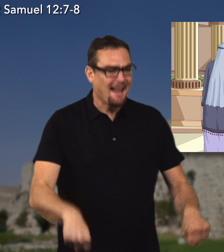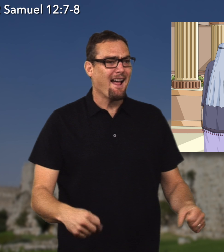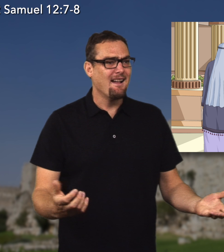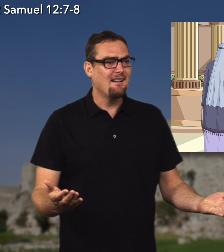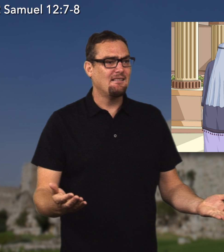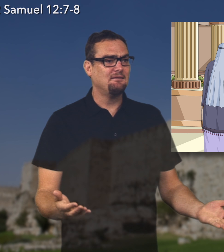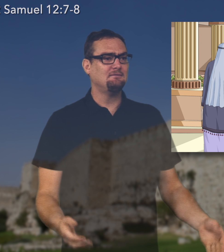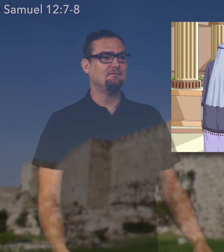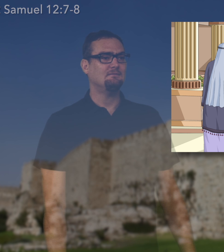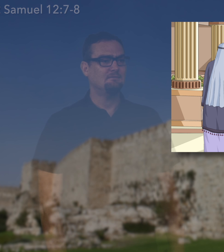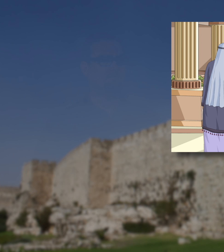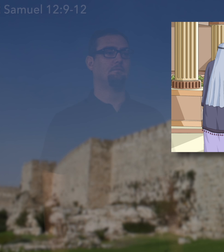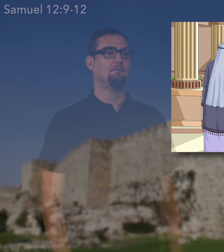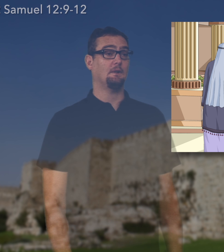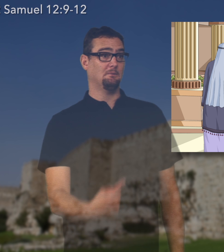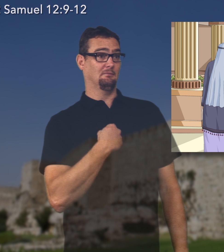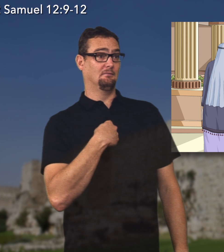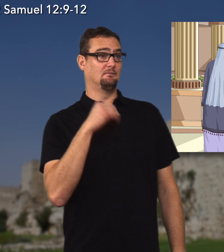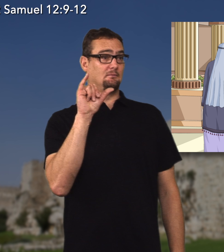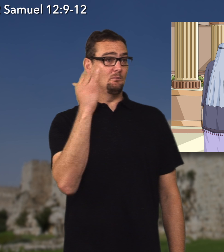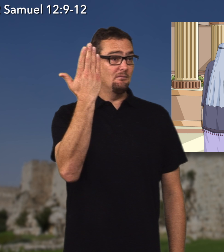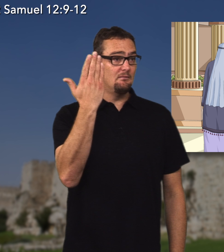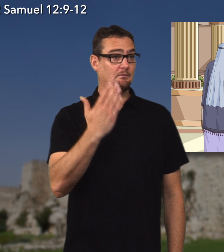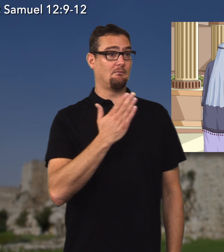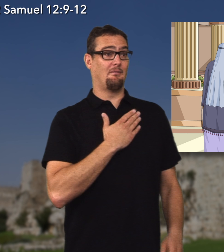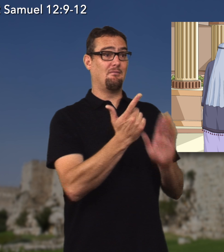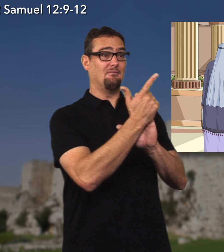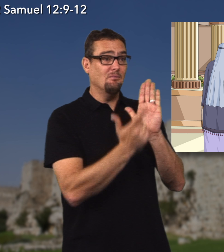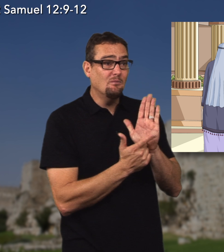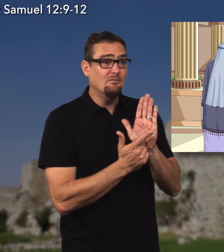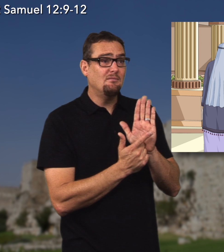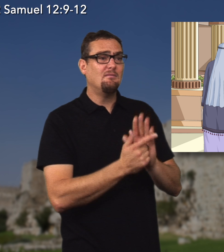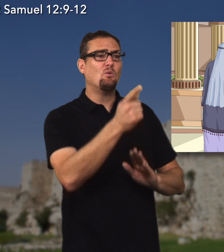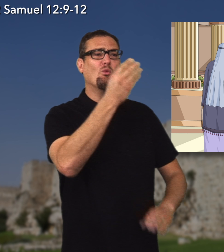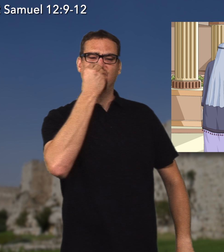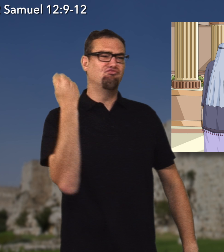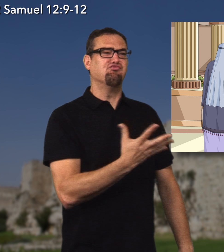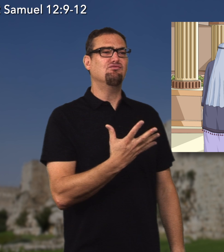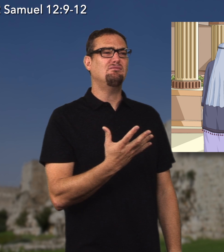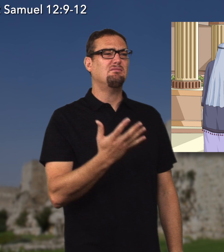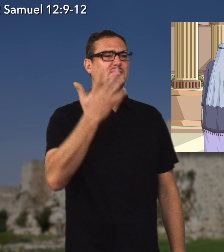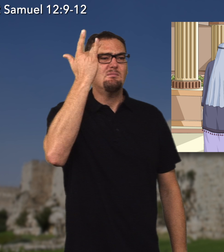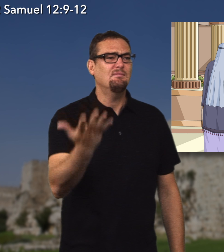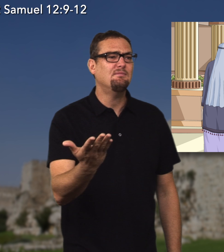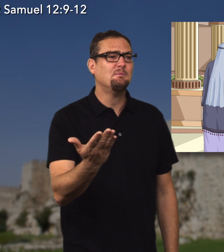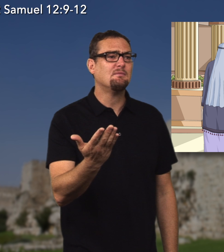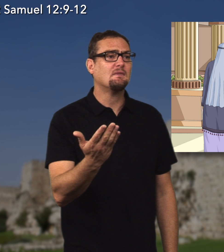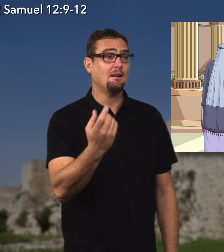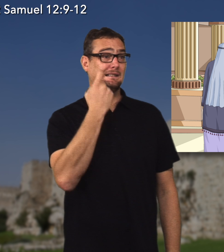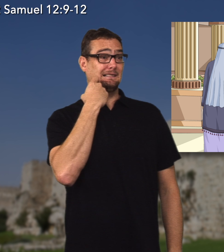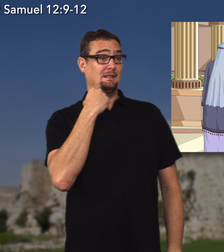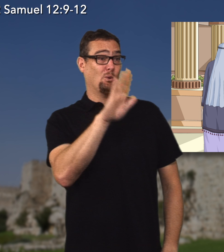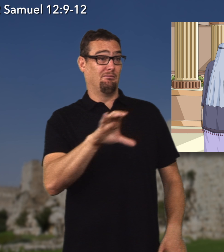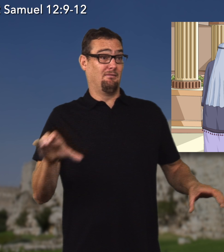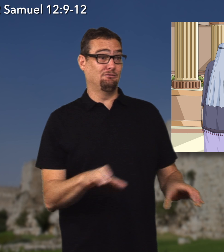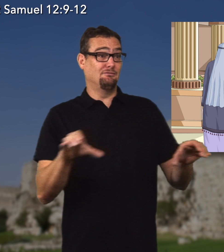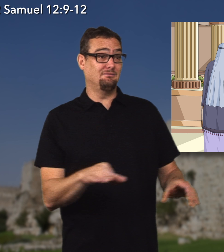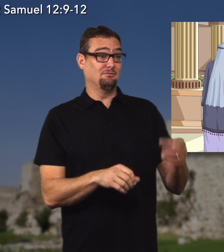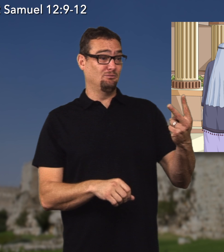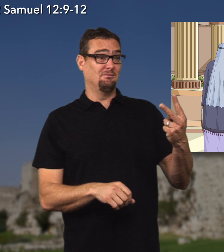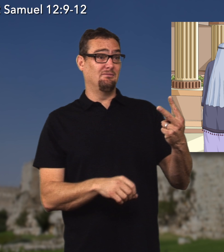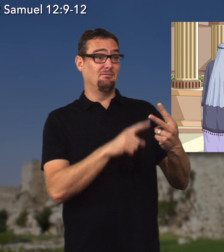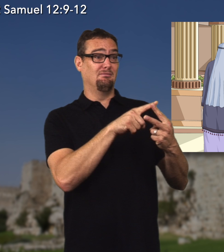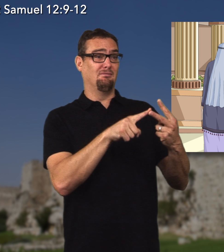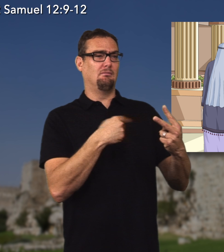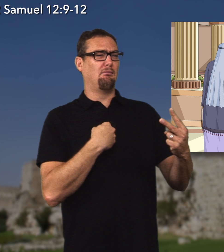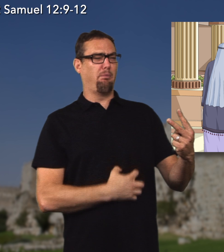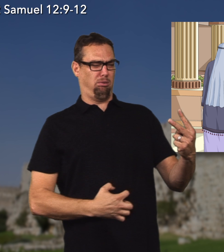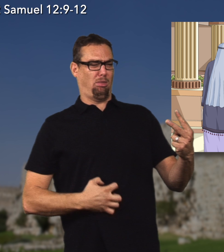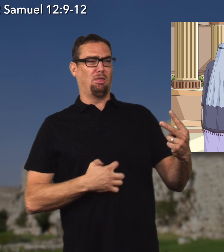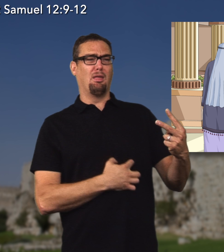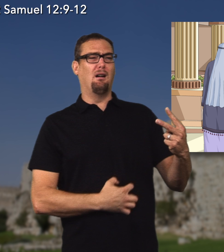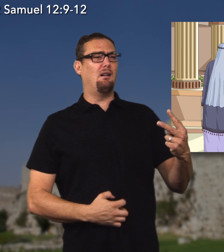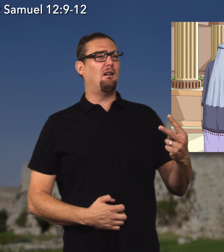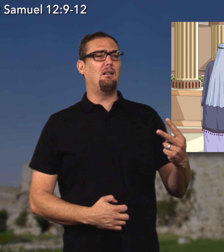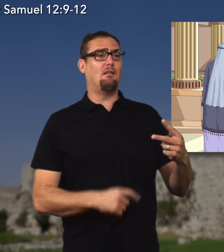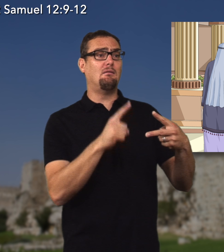Why then have you despised the command of the LORD by doing evil in His sight?